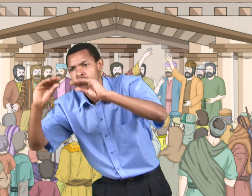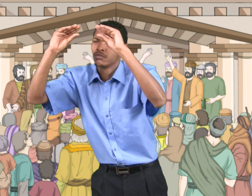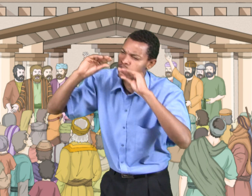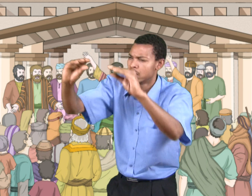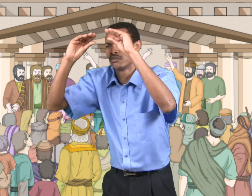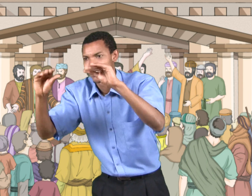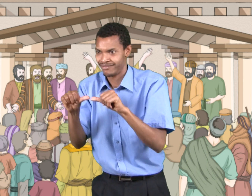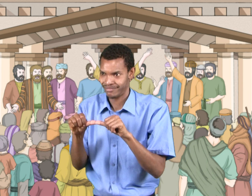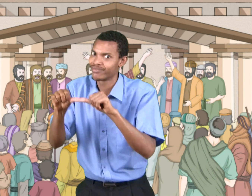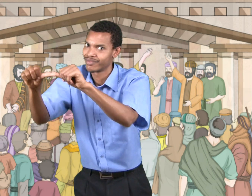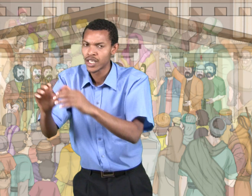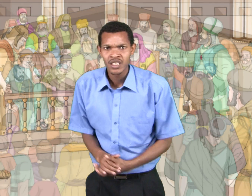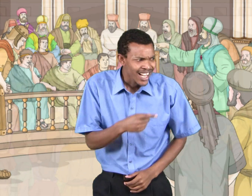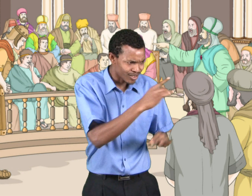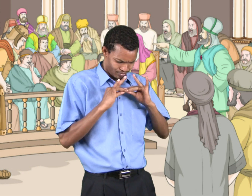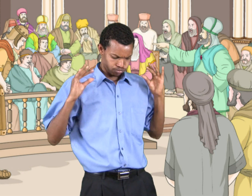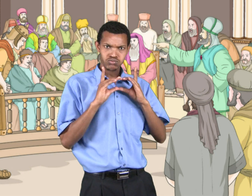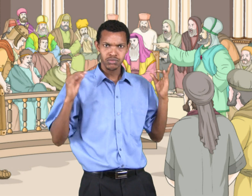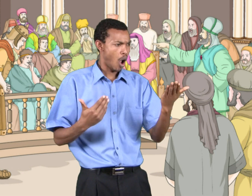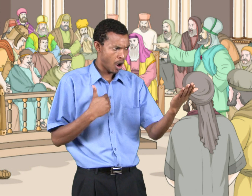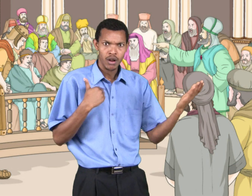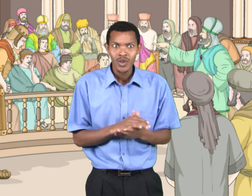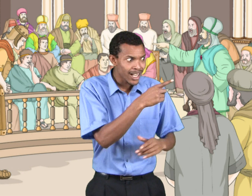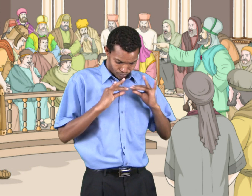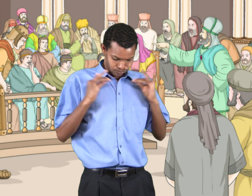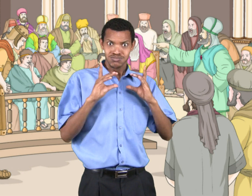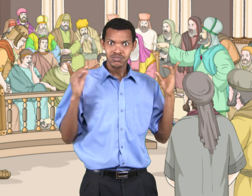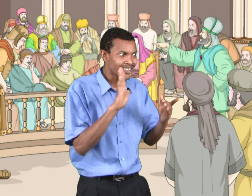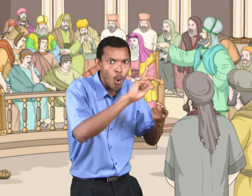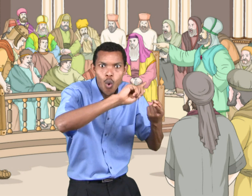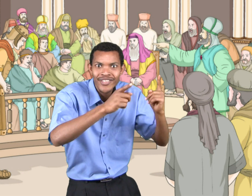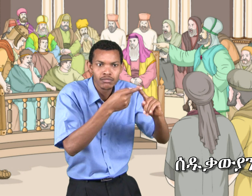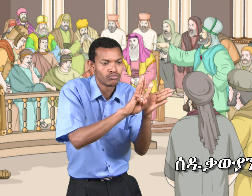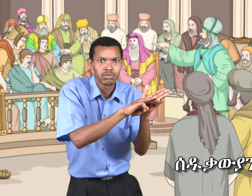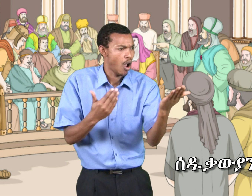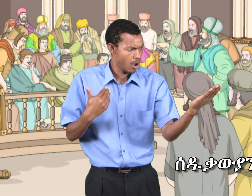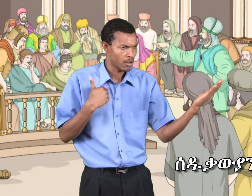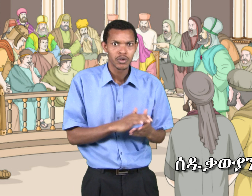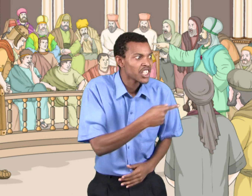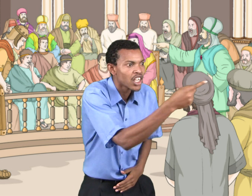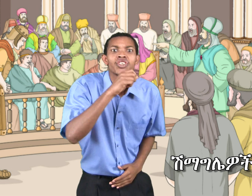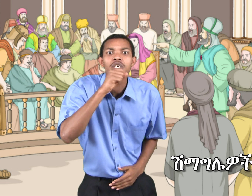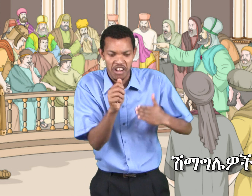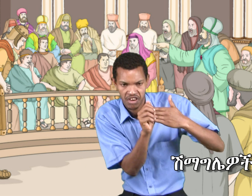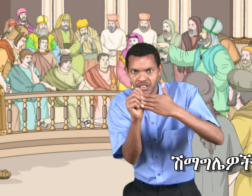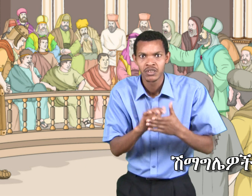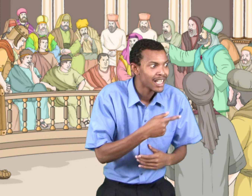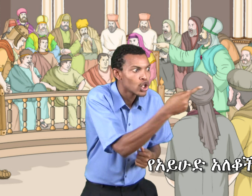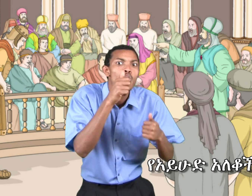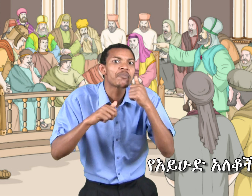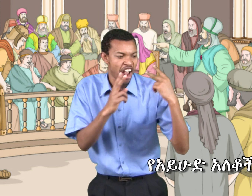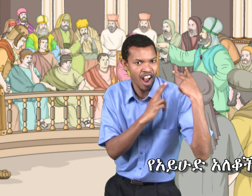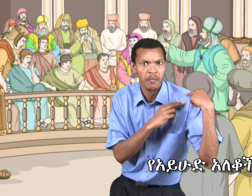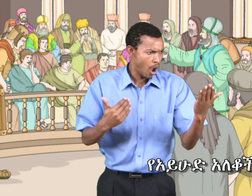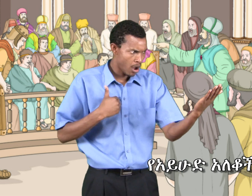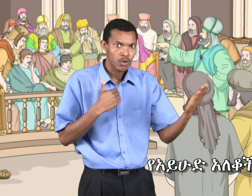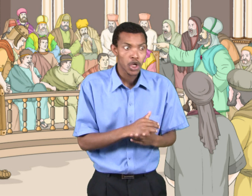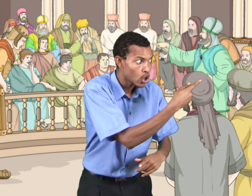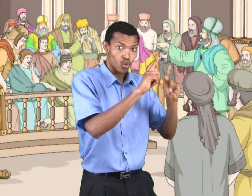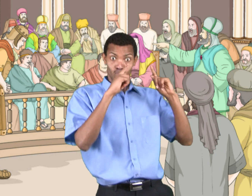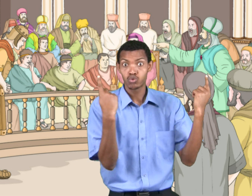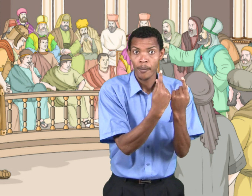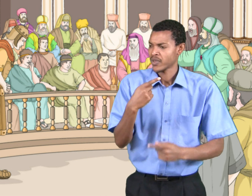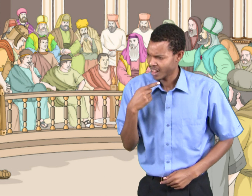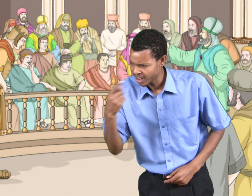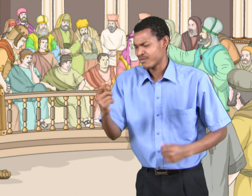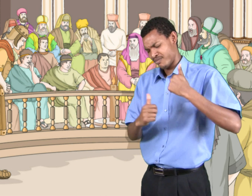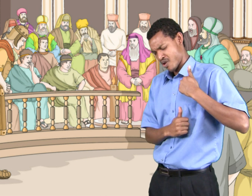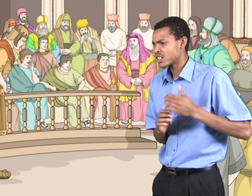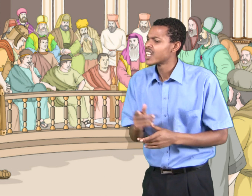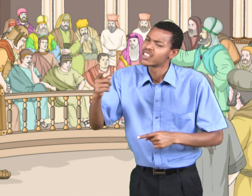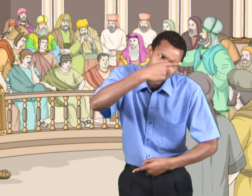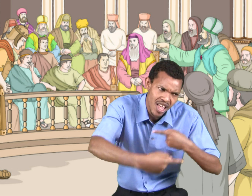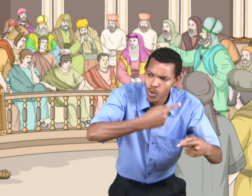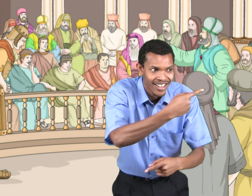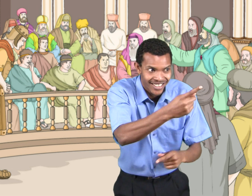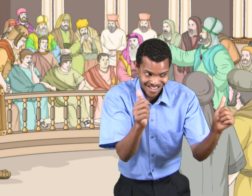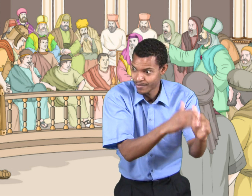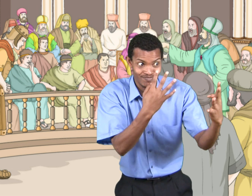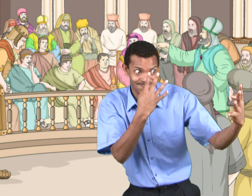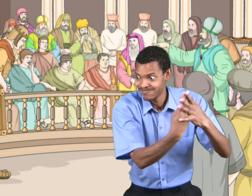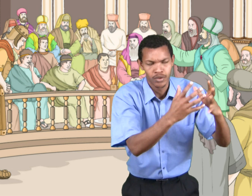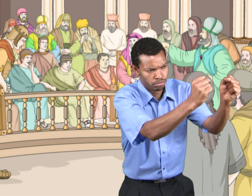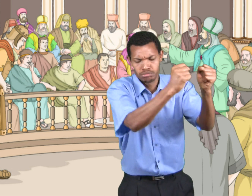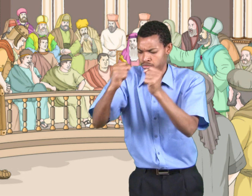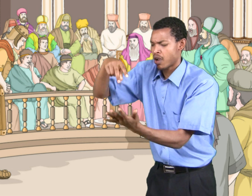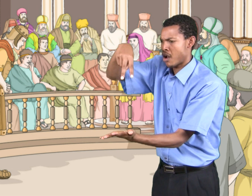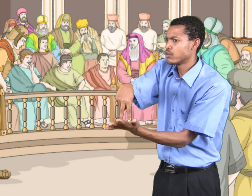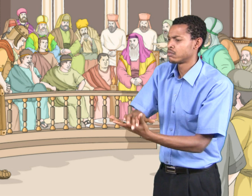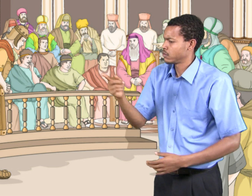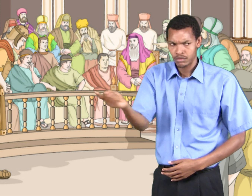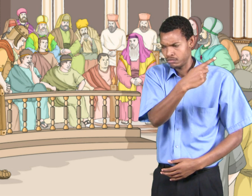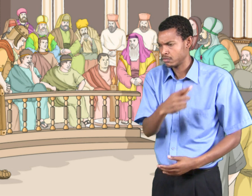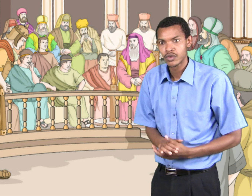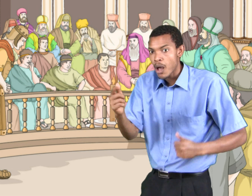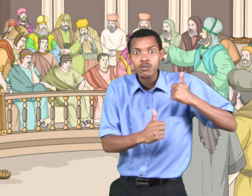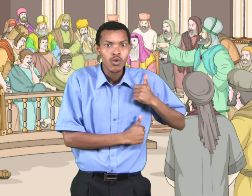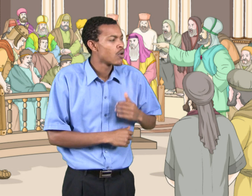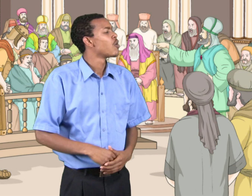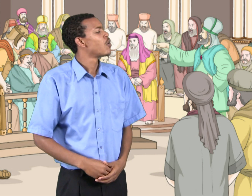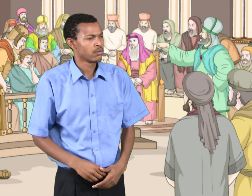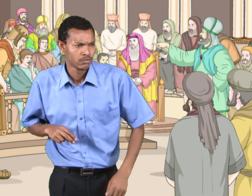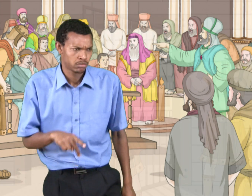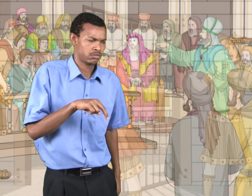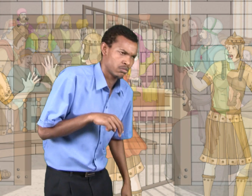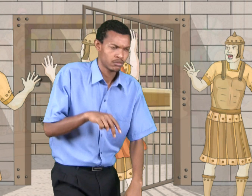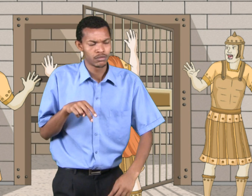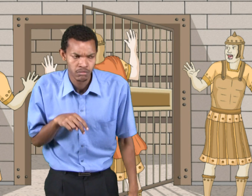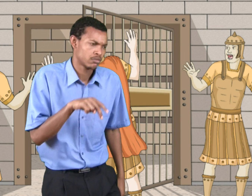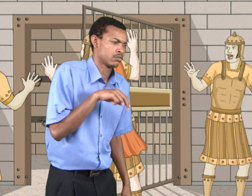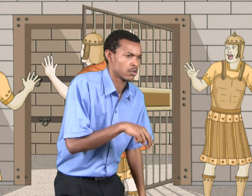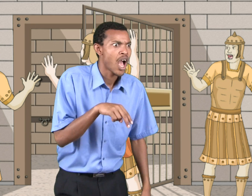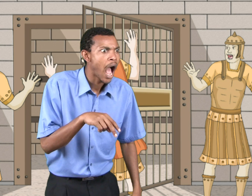When the high priest and his associates arrived, they convened the Sanhedrin—the full assembly of the elders of Israel—and sent to the jail for the apostles.